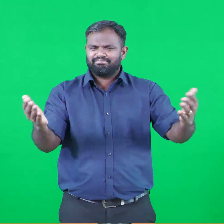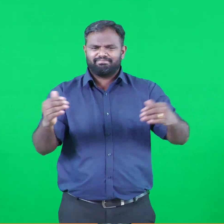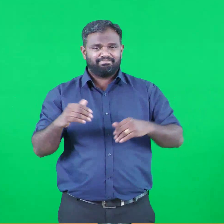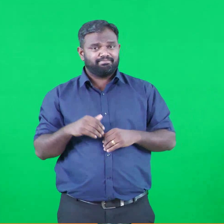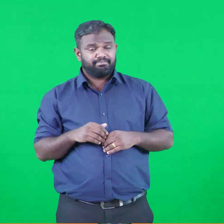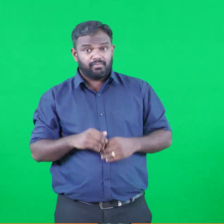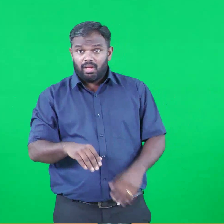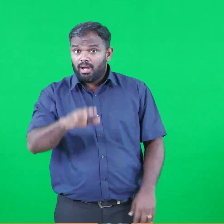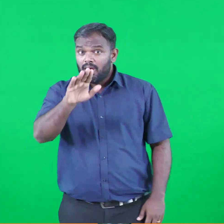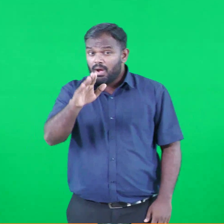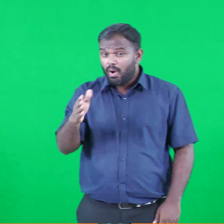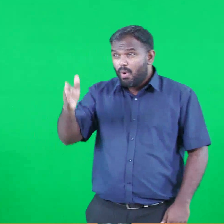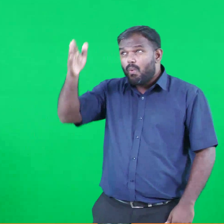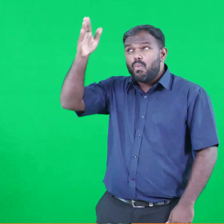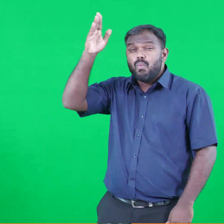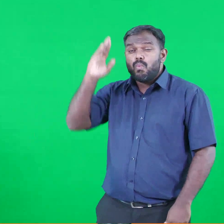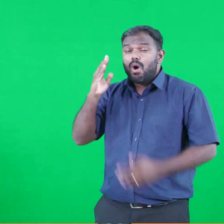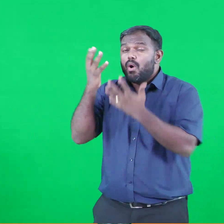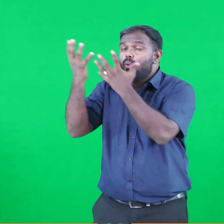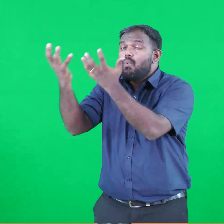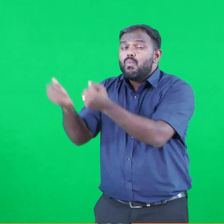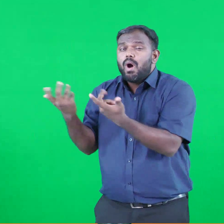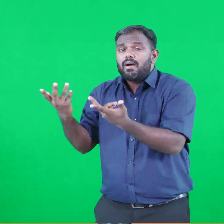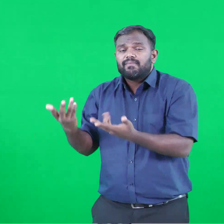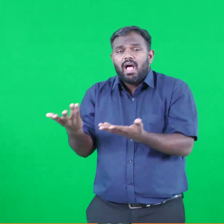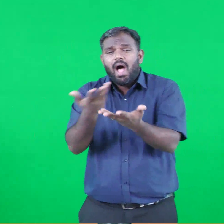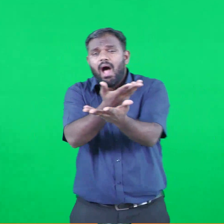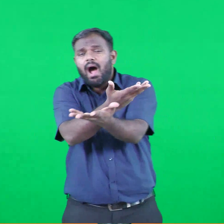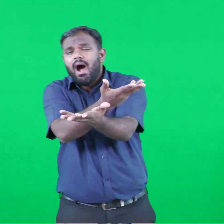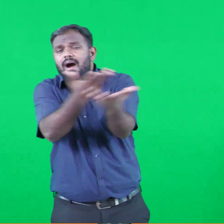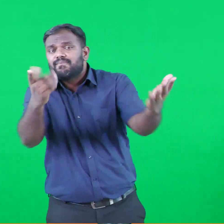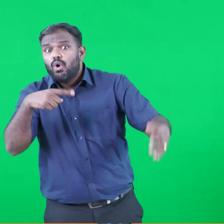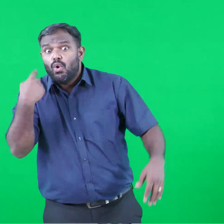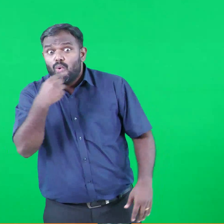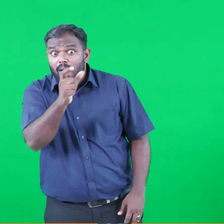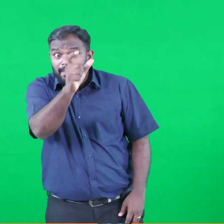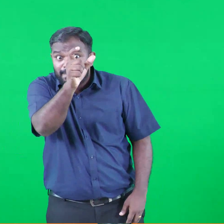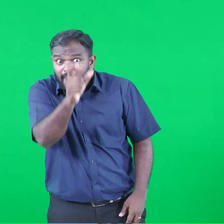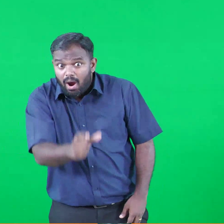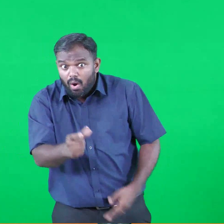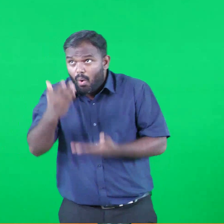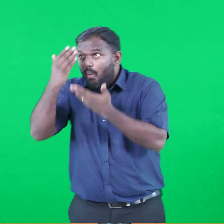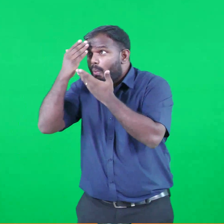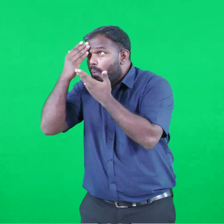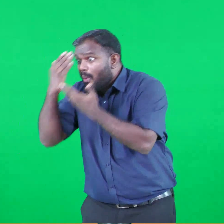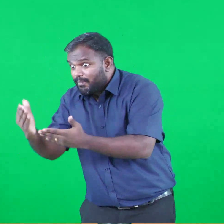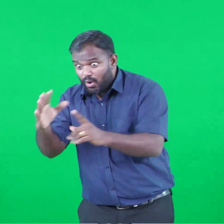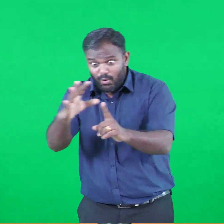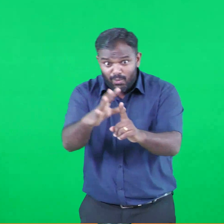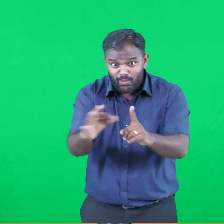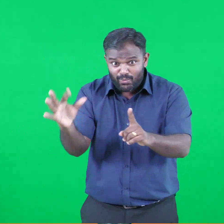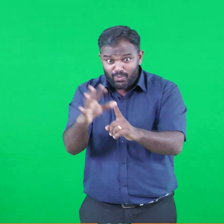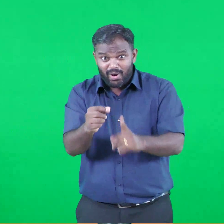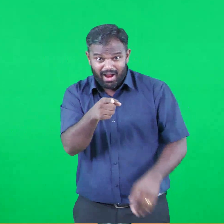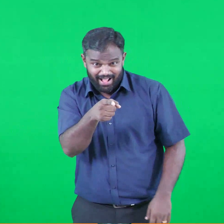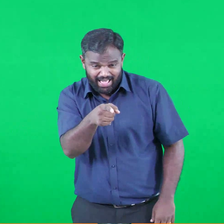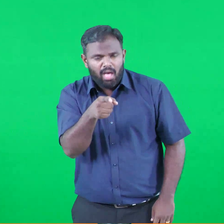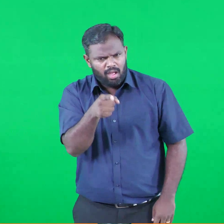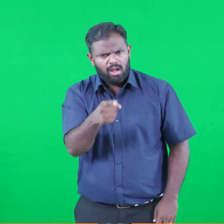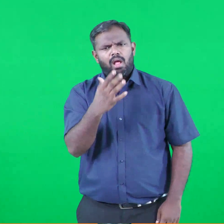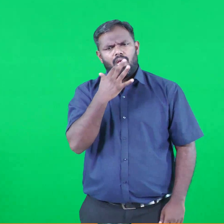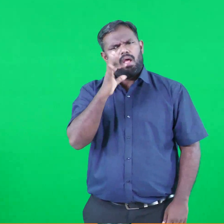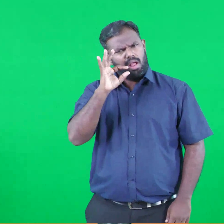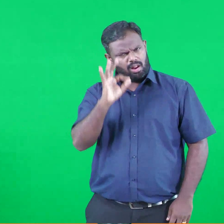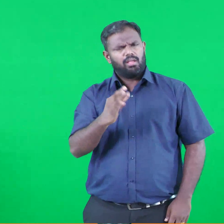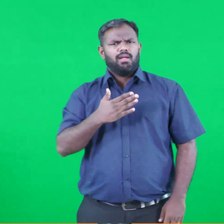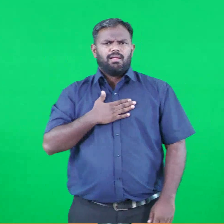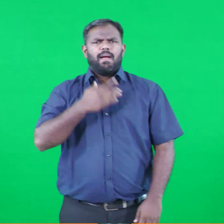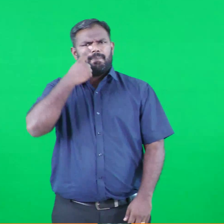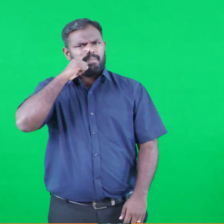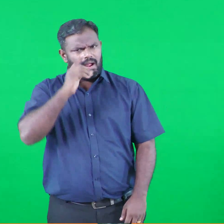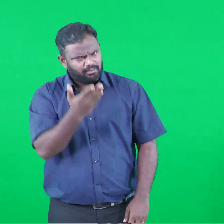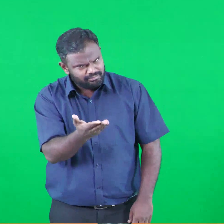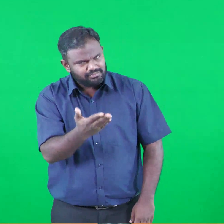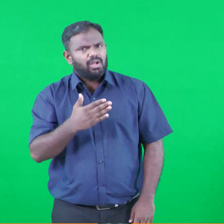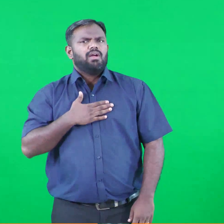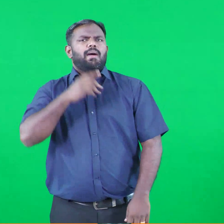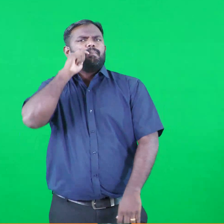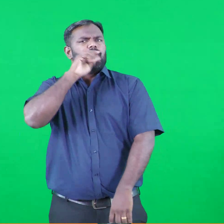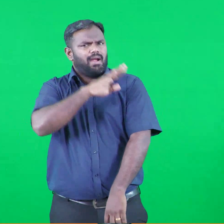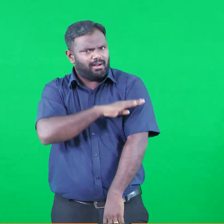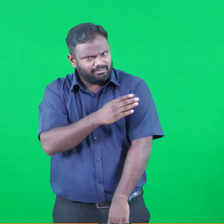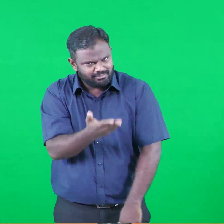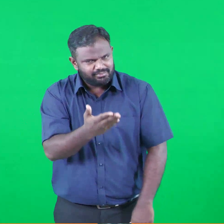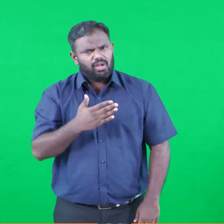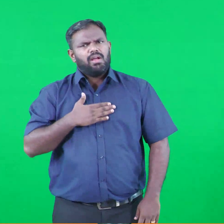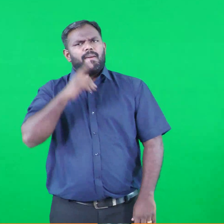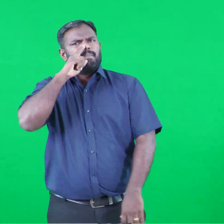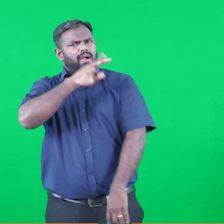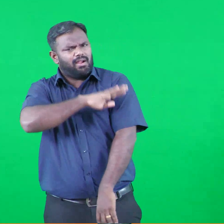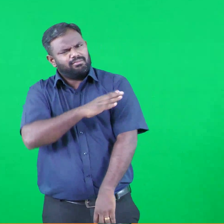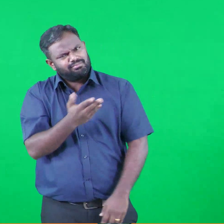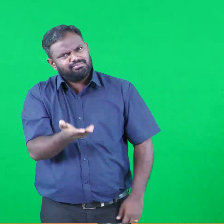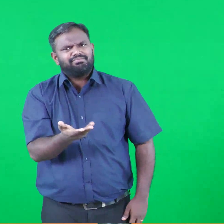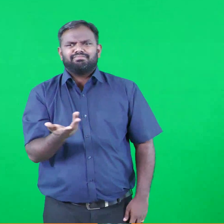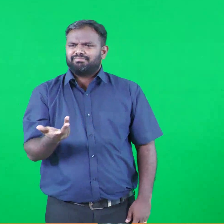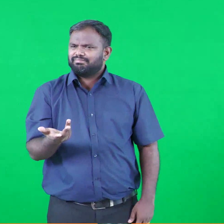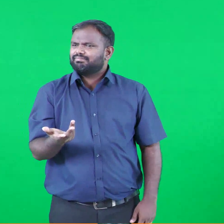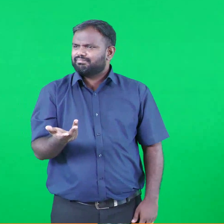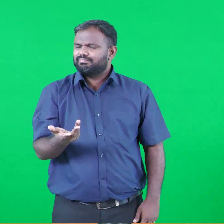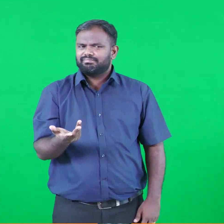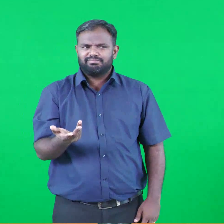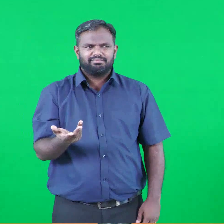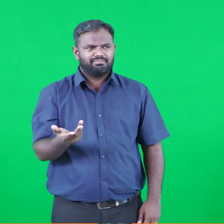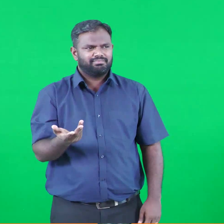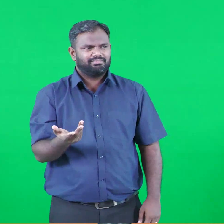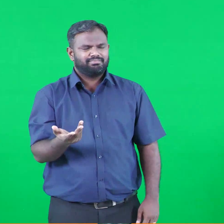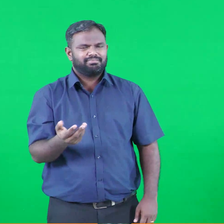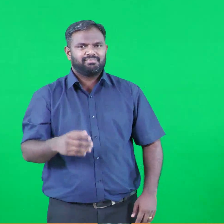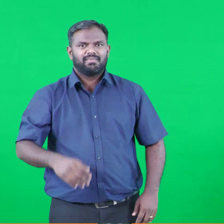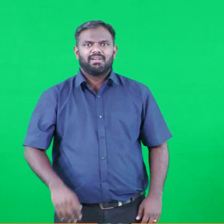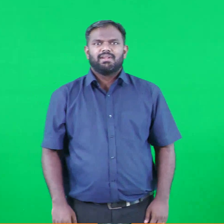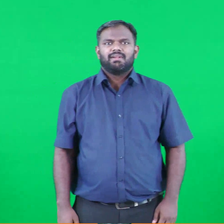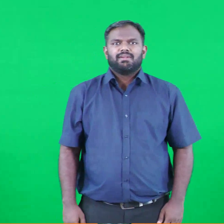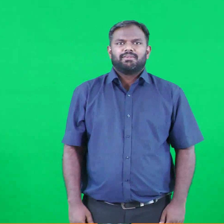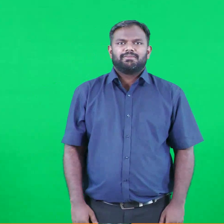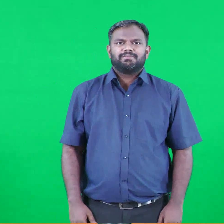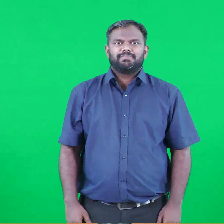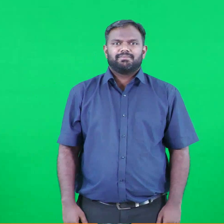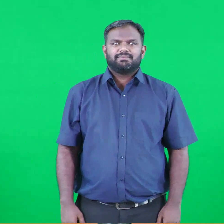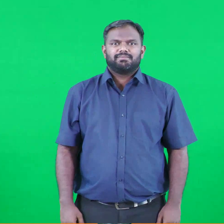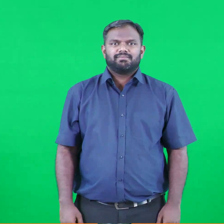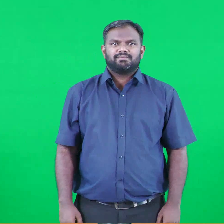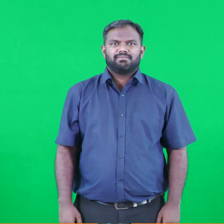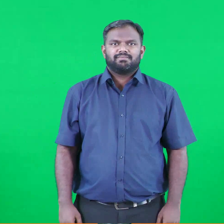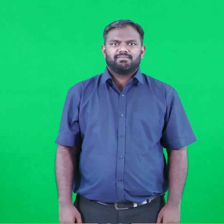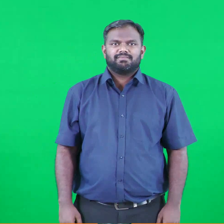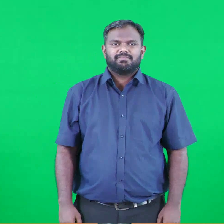For whoever does the will of God is My brother and sister and mother."